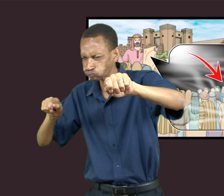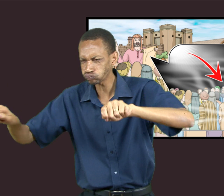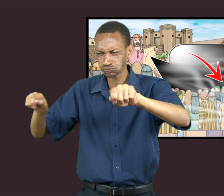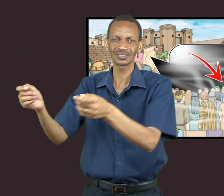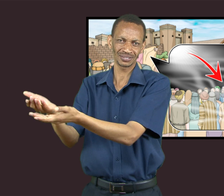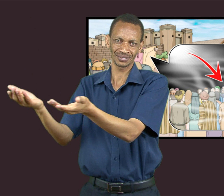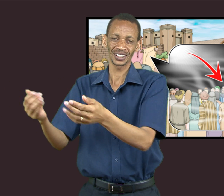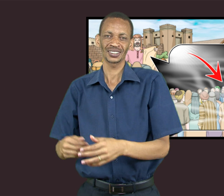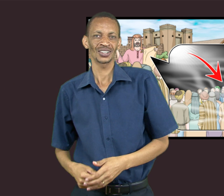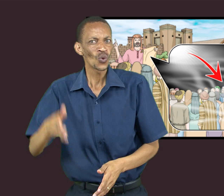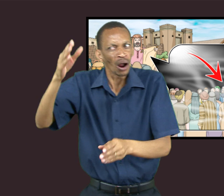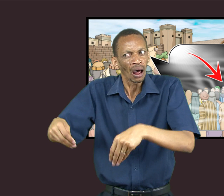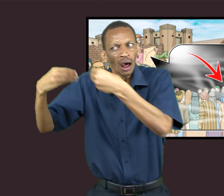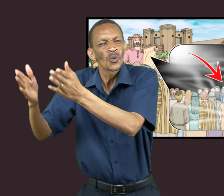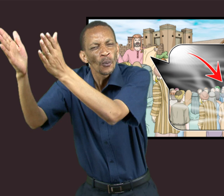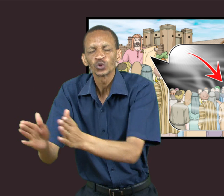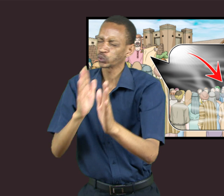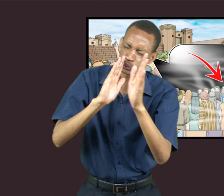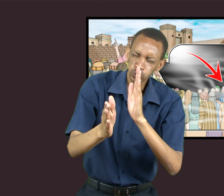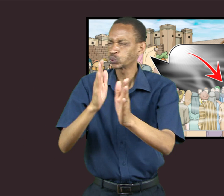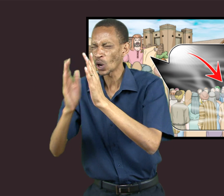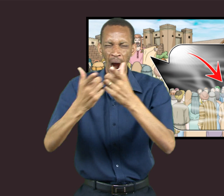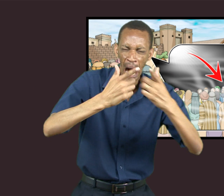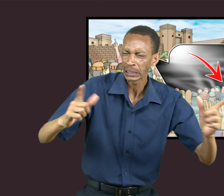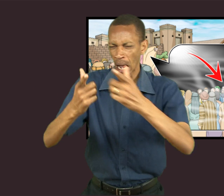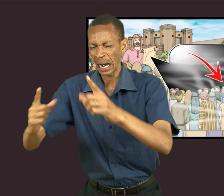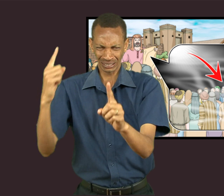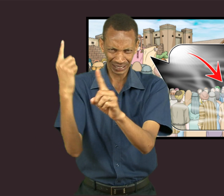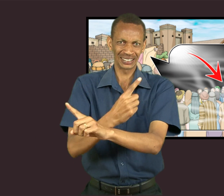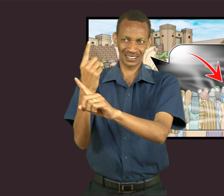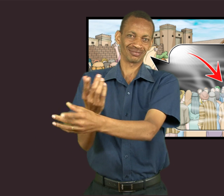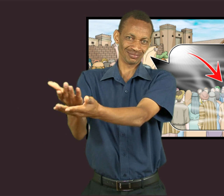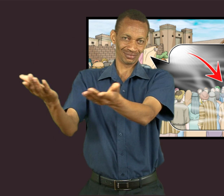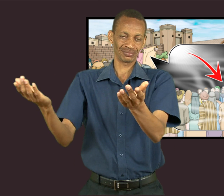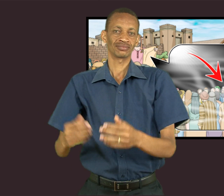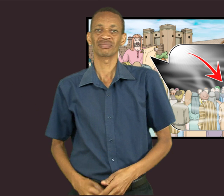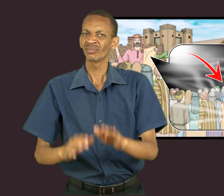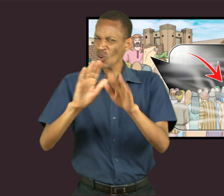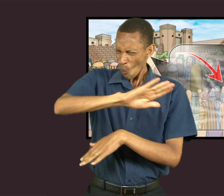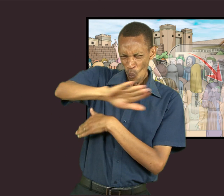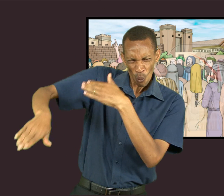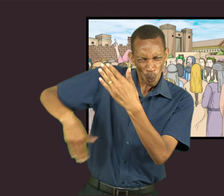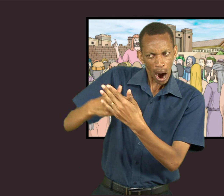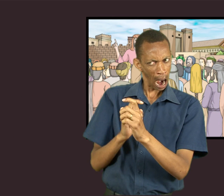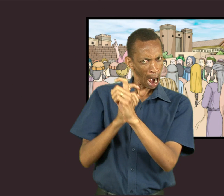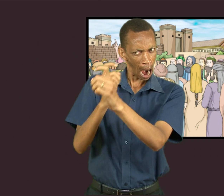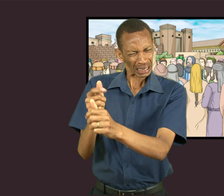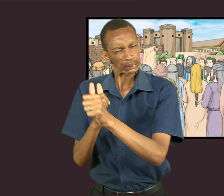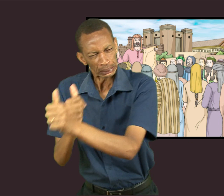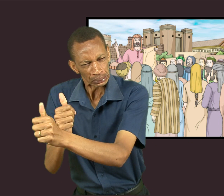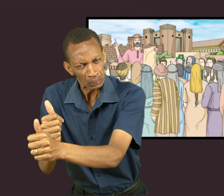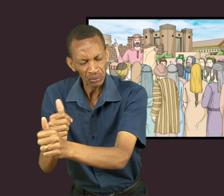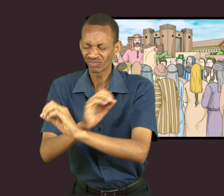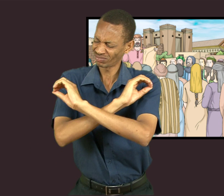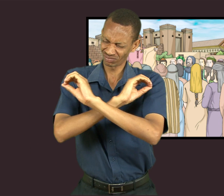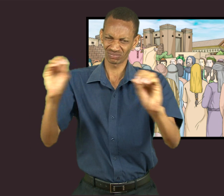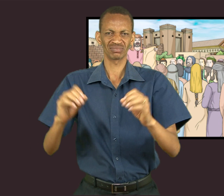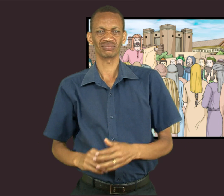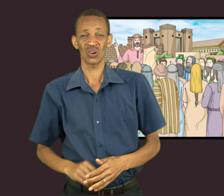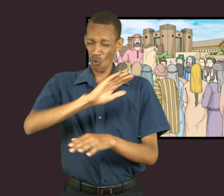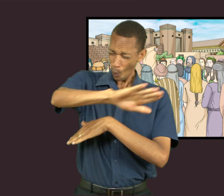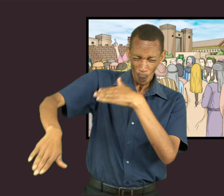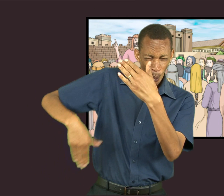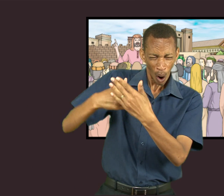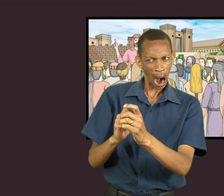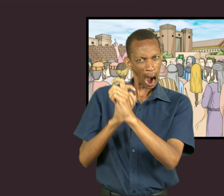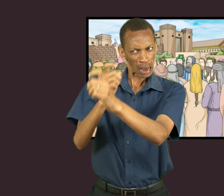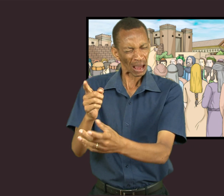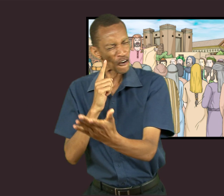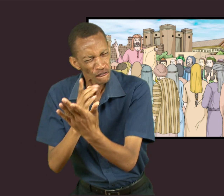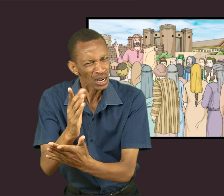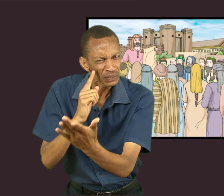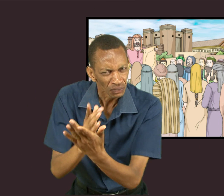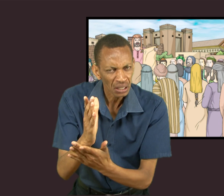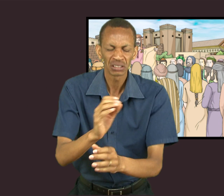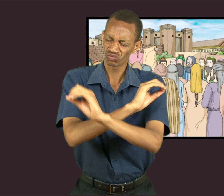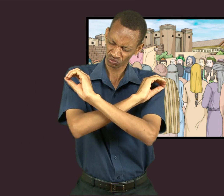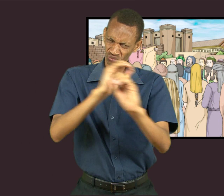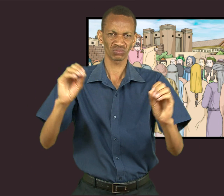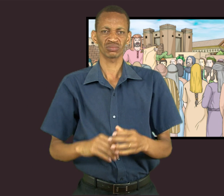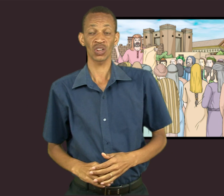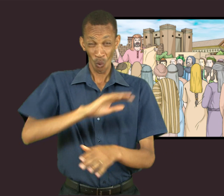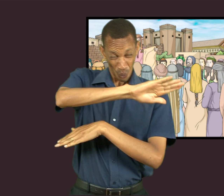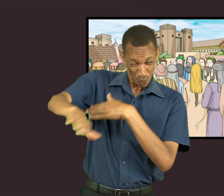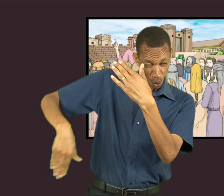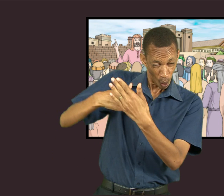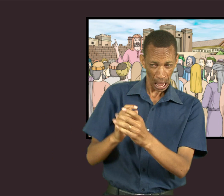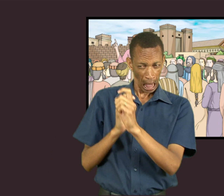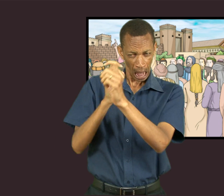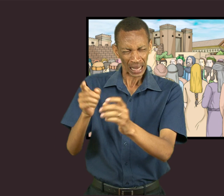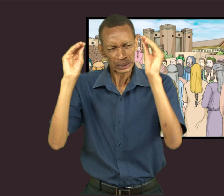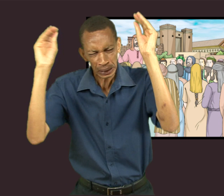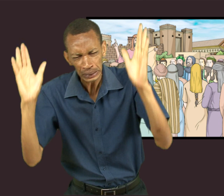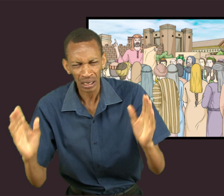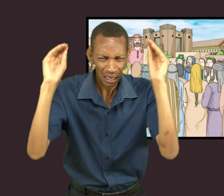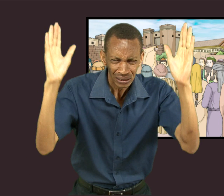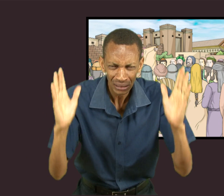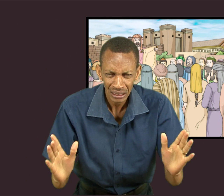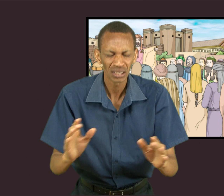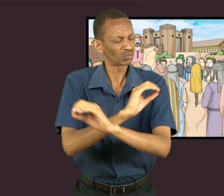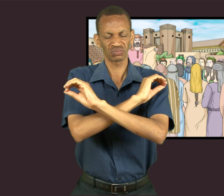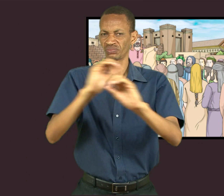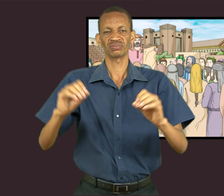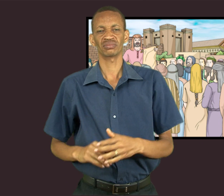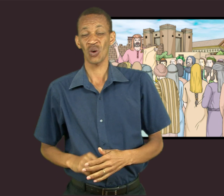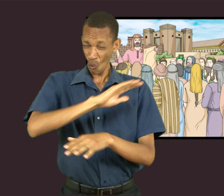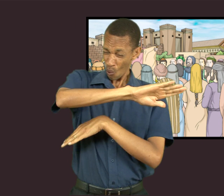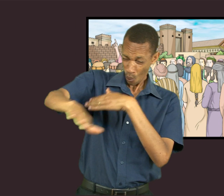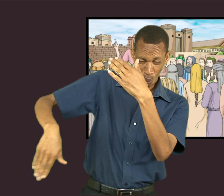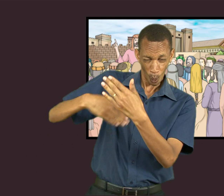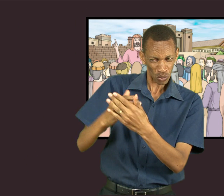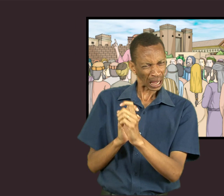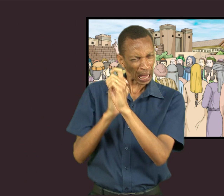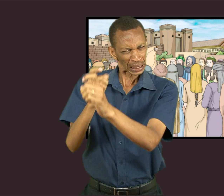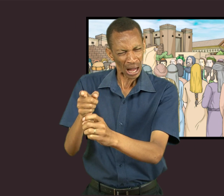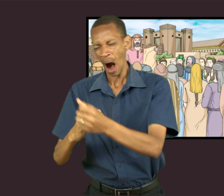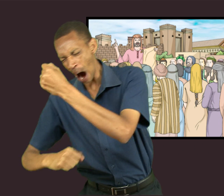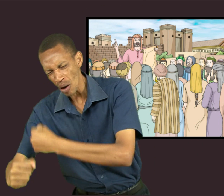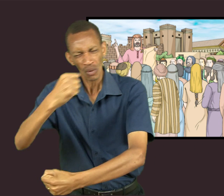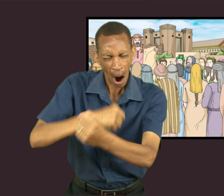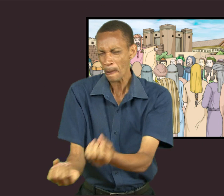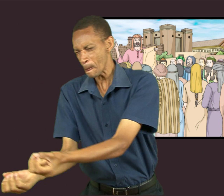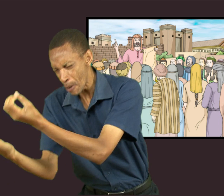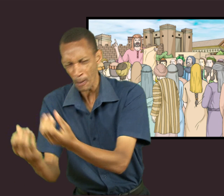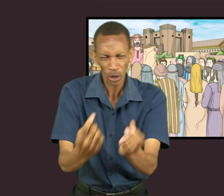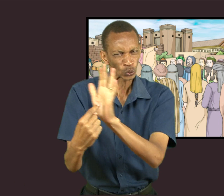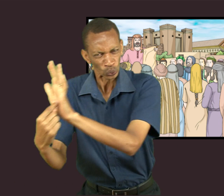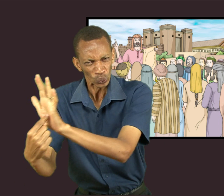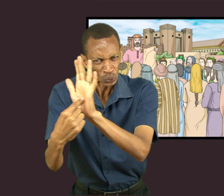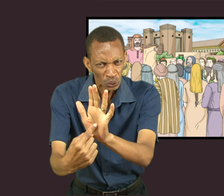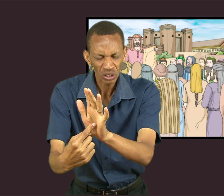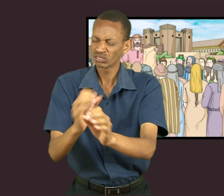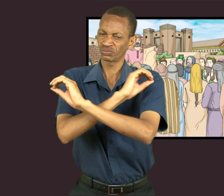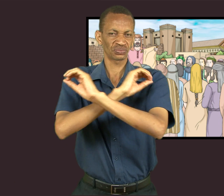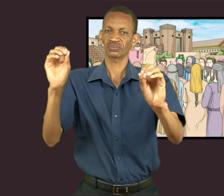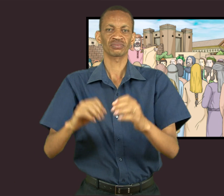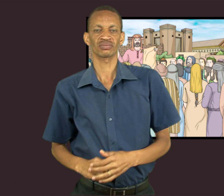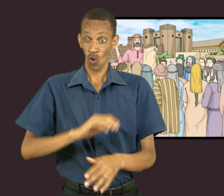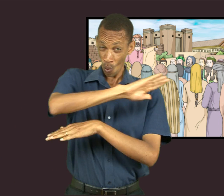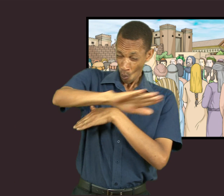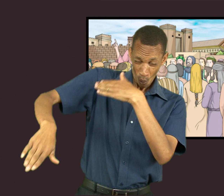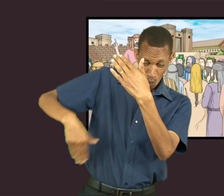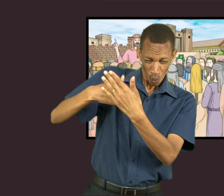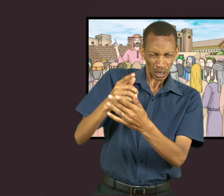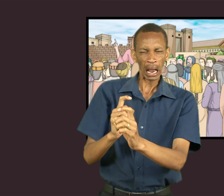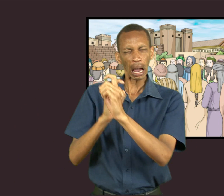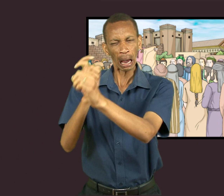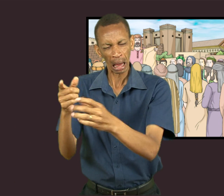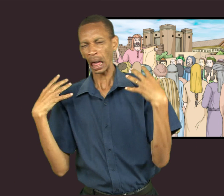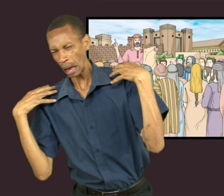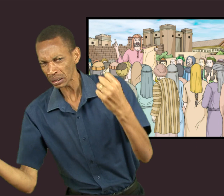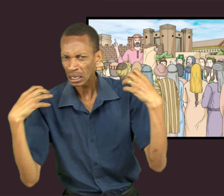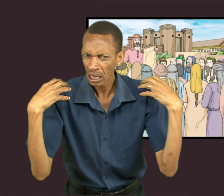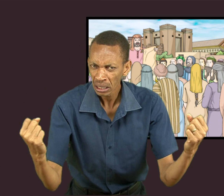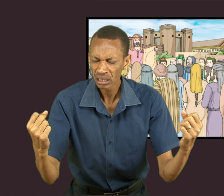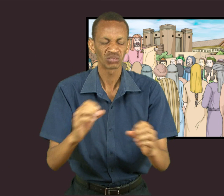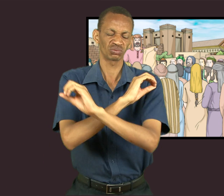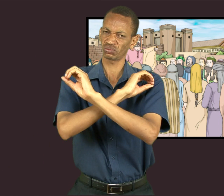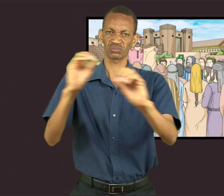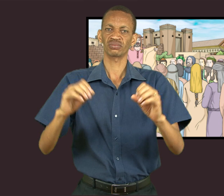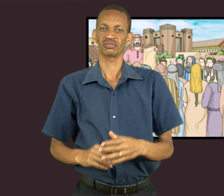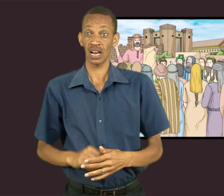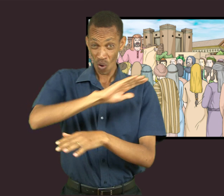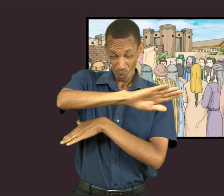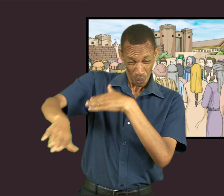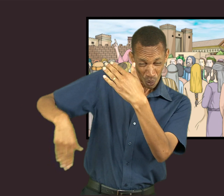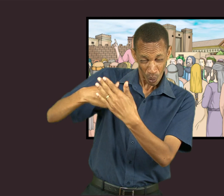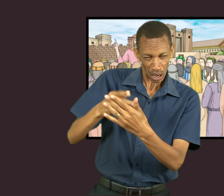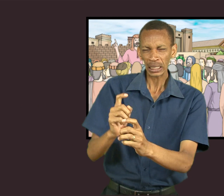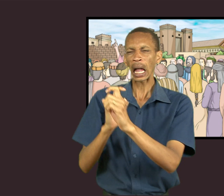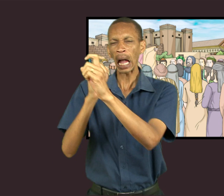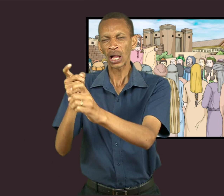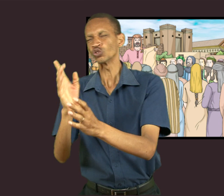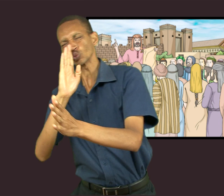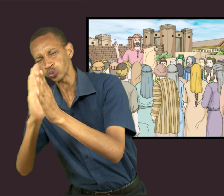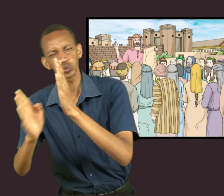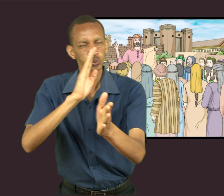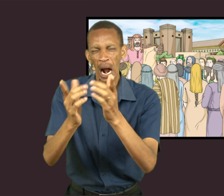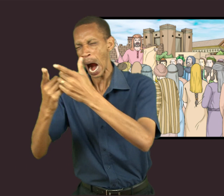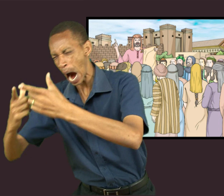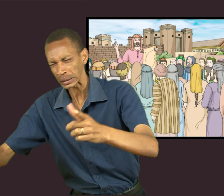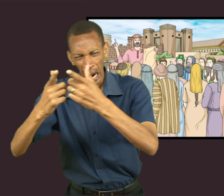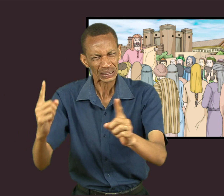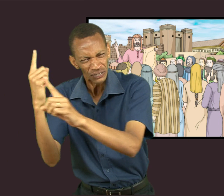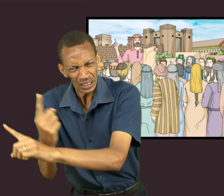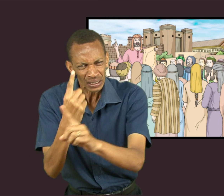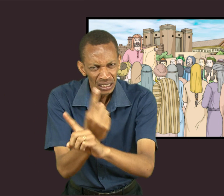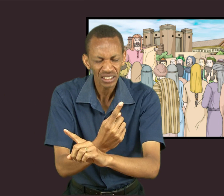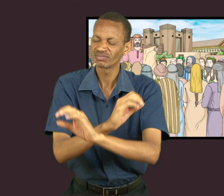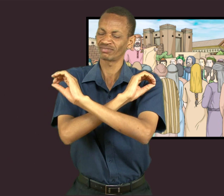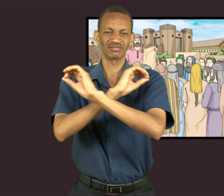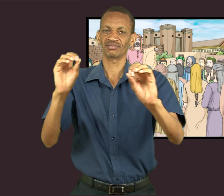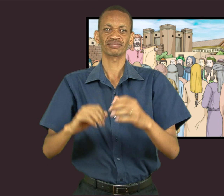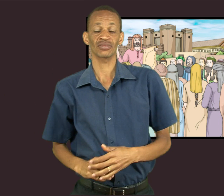Are all apostles? Are all prophets? Are all teachers? Do all work miracles? Do all have gifts of healing? Do all speak in tongues? Do all interpret?